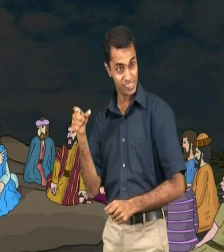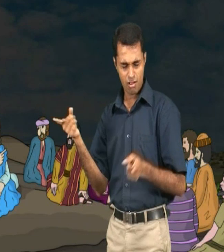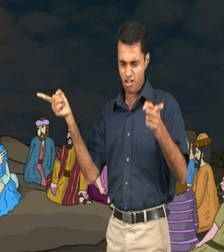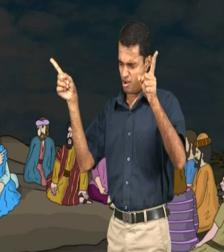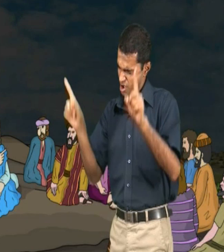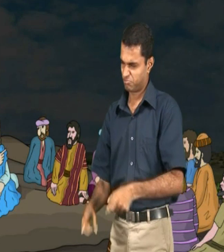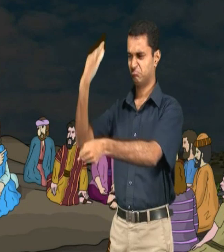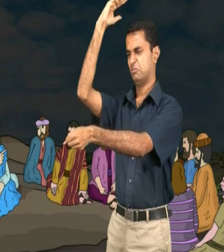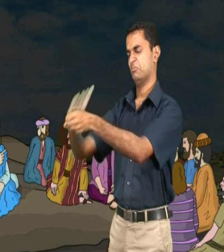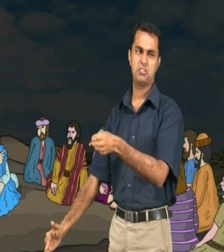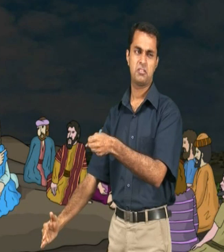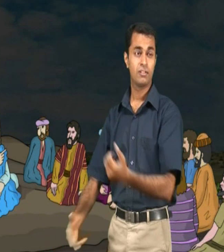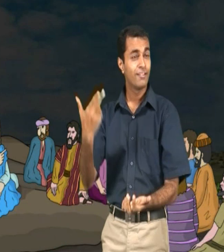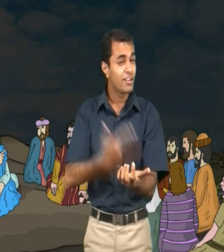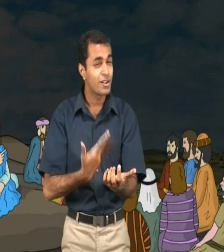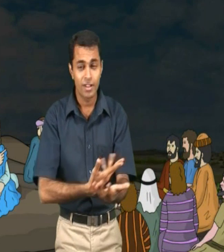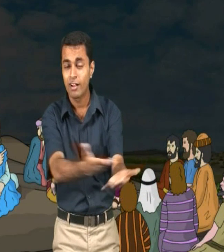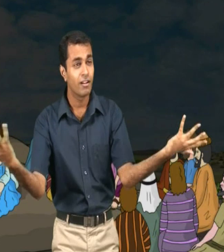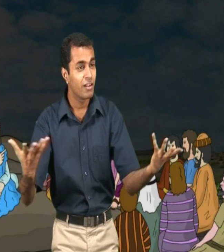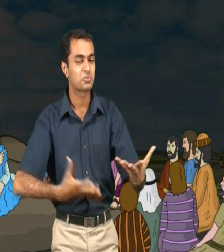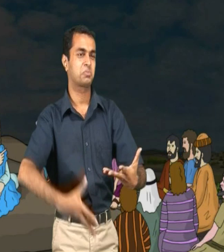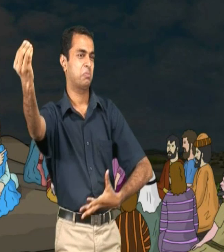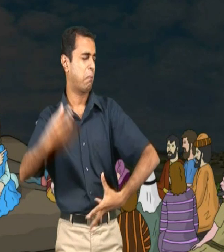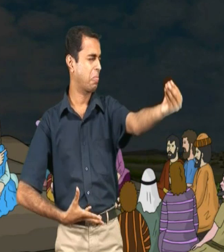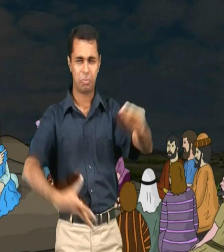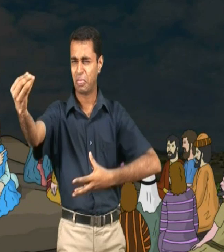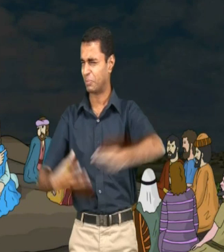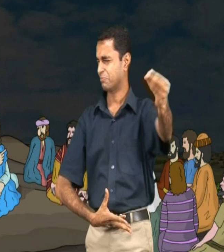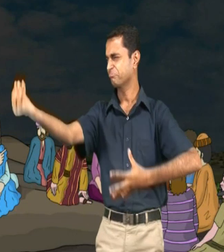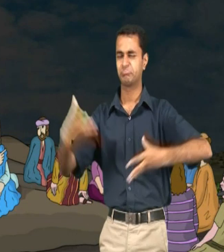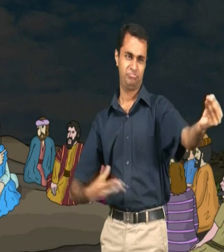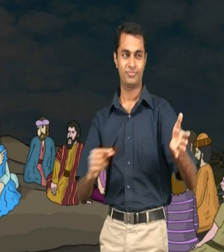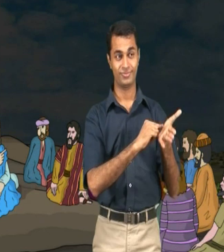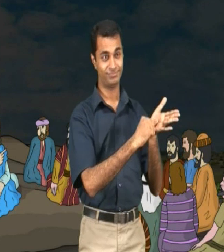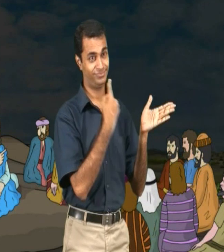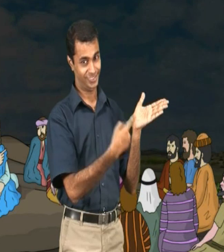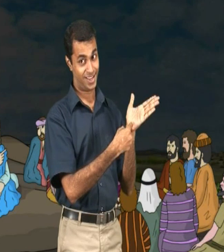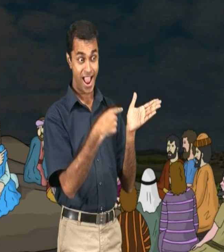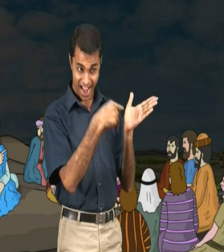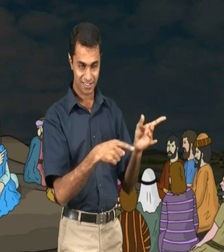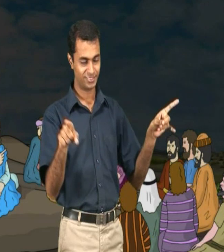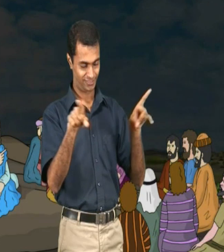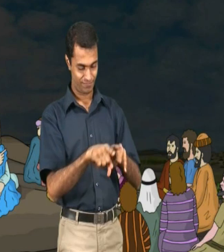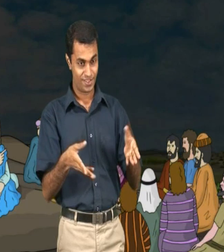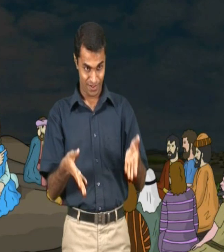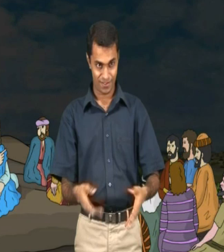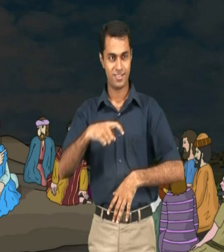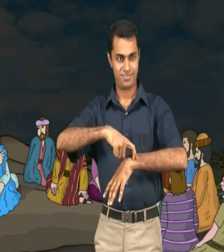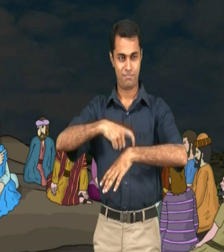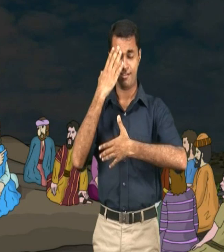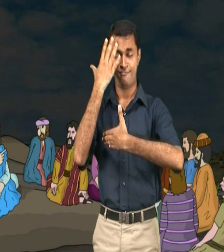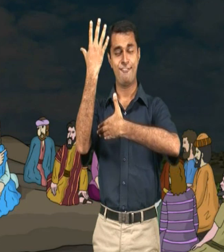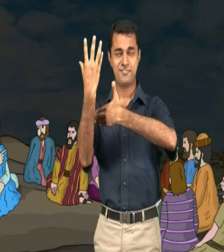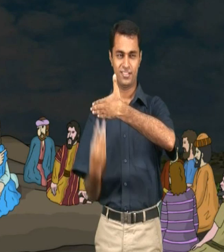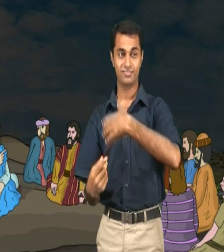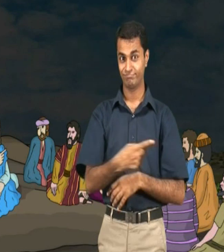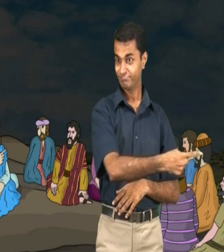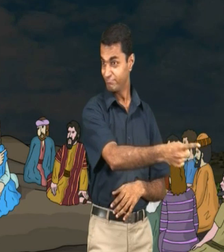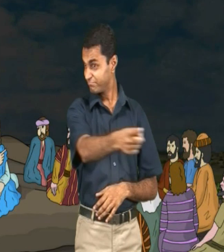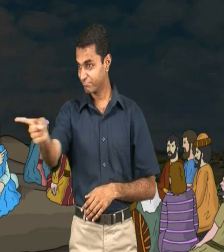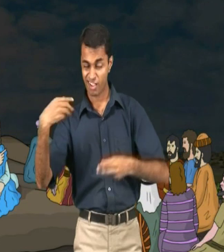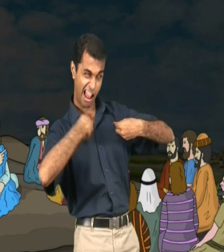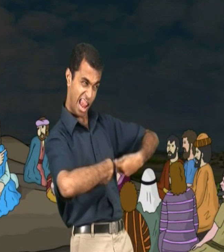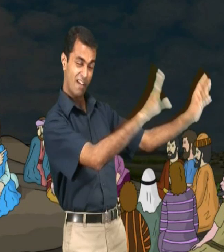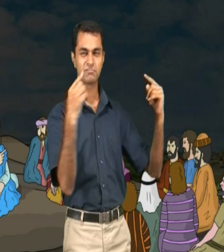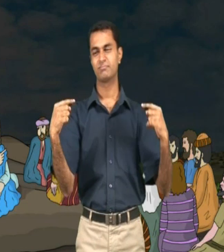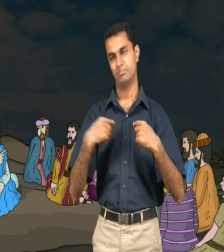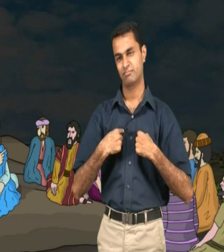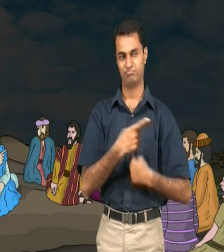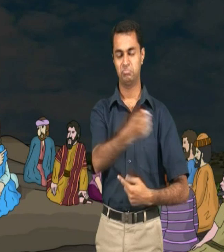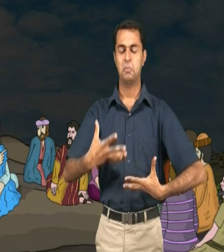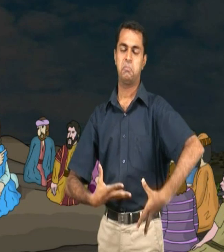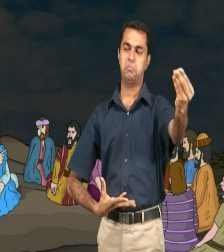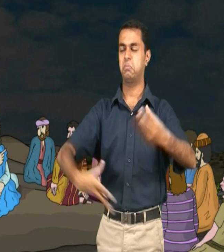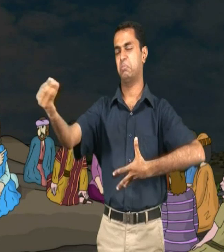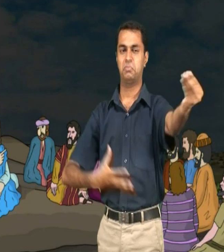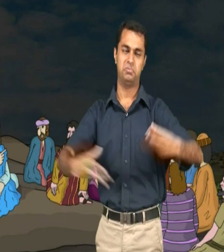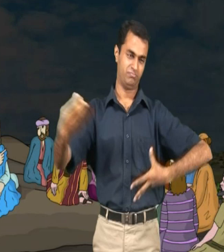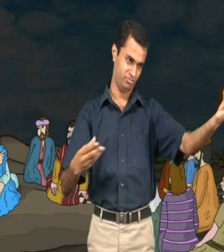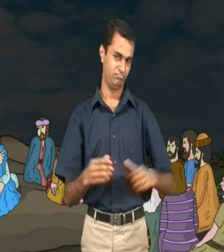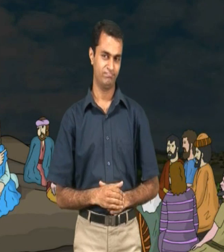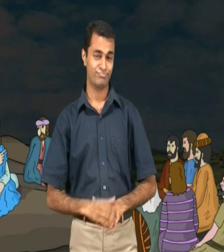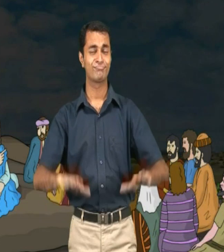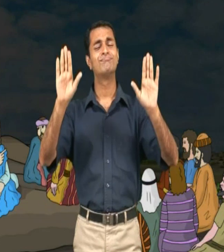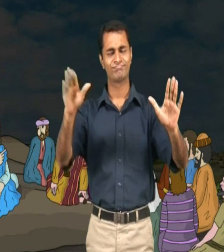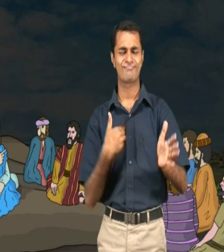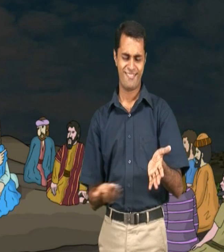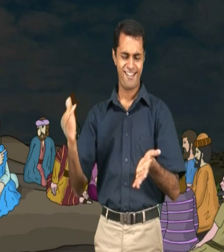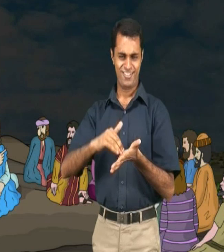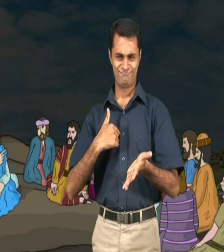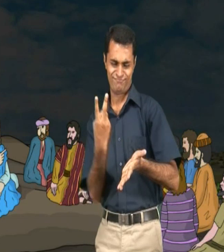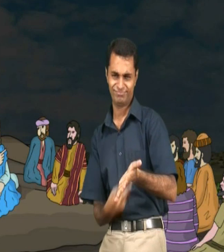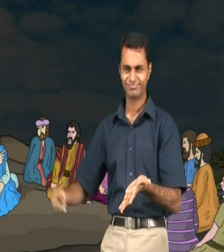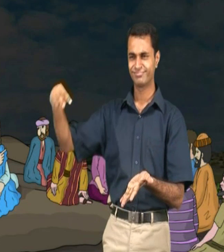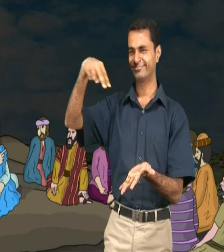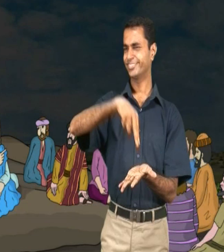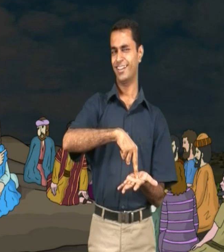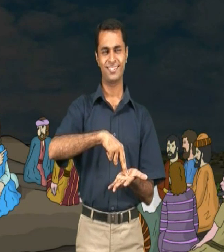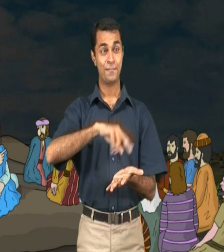For it is written: ‘I will strike the Shepherd, and the sheep of the flock will be scattered.’